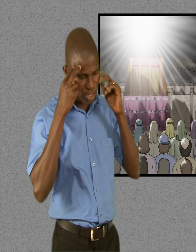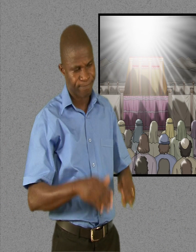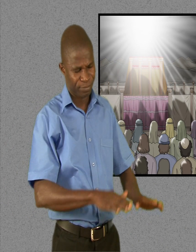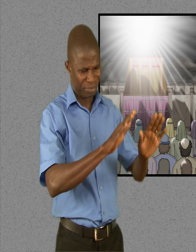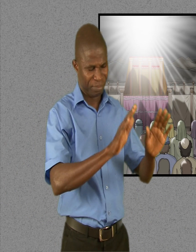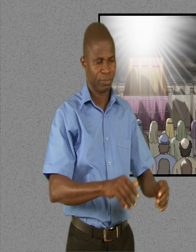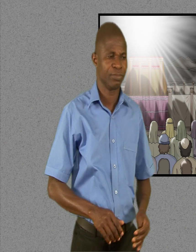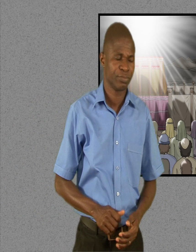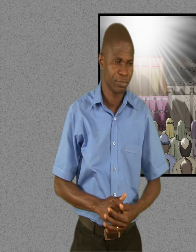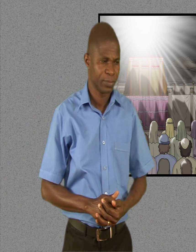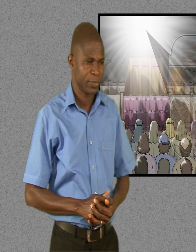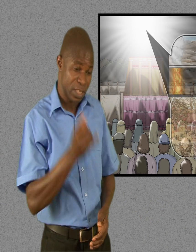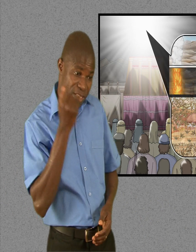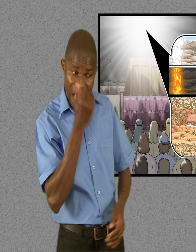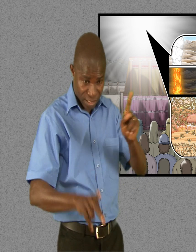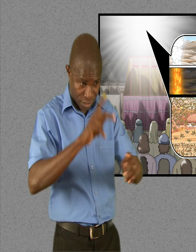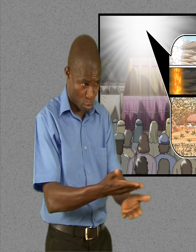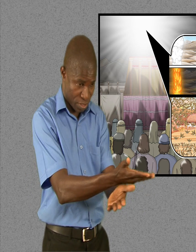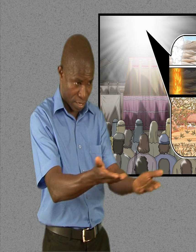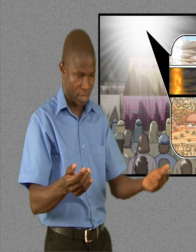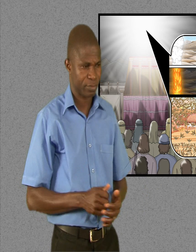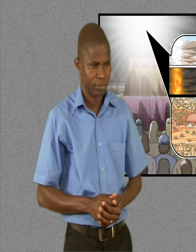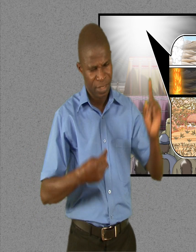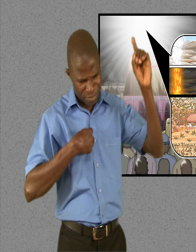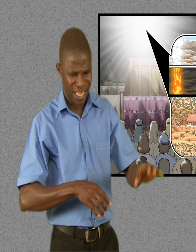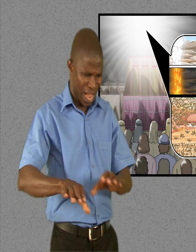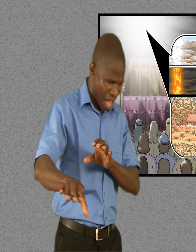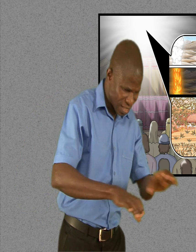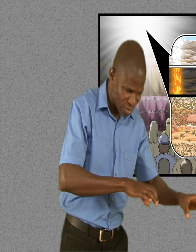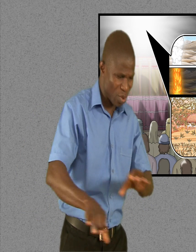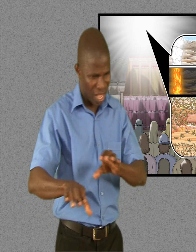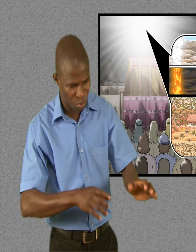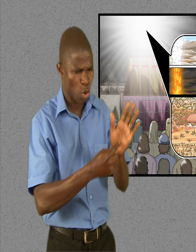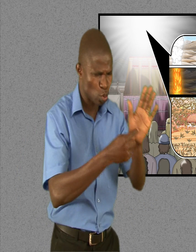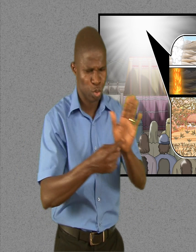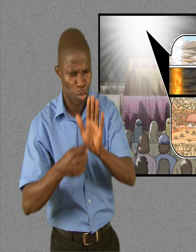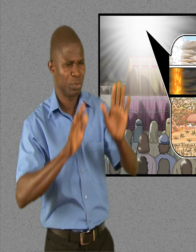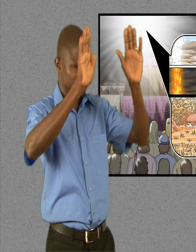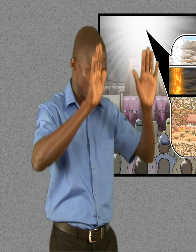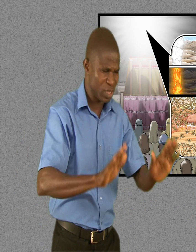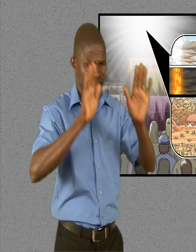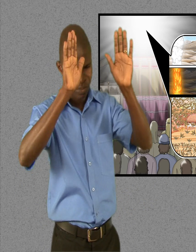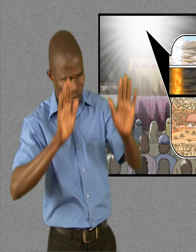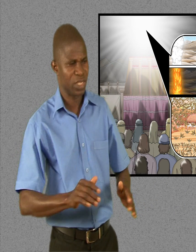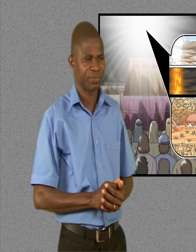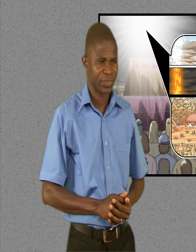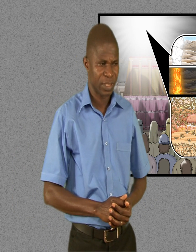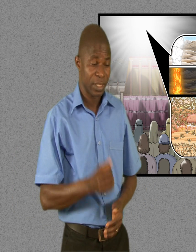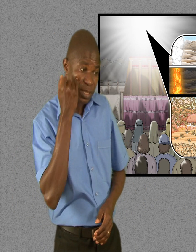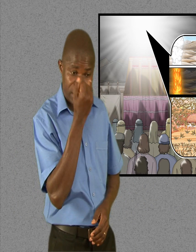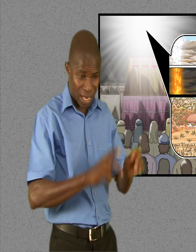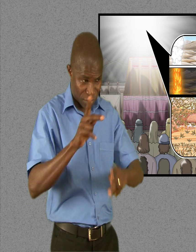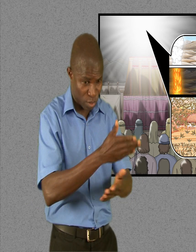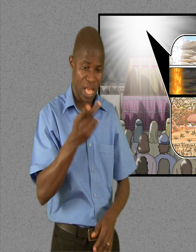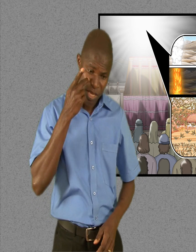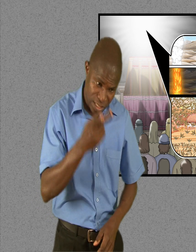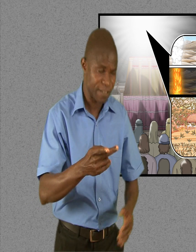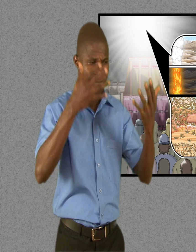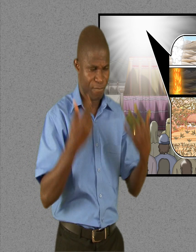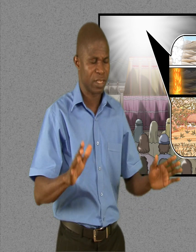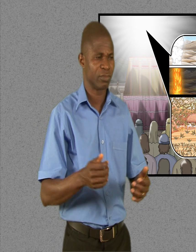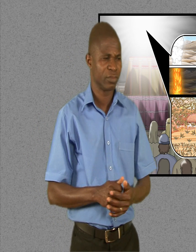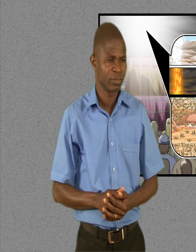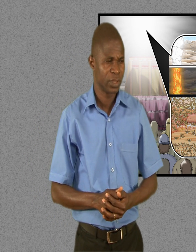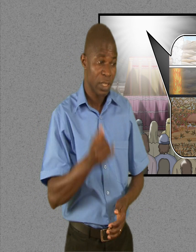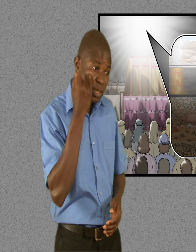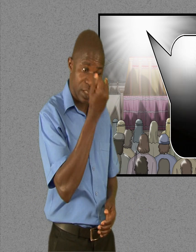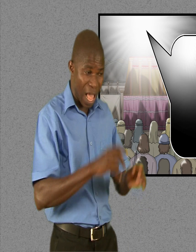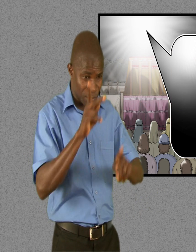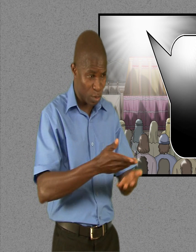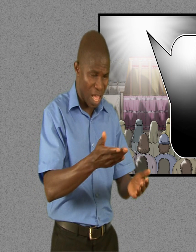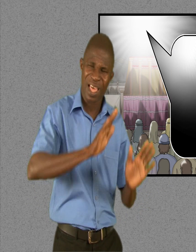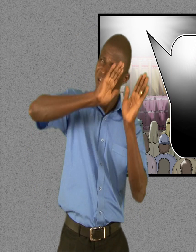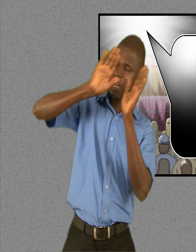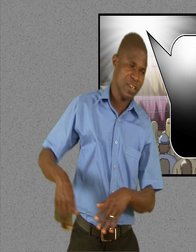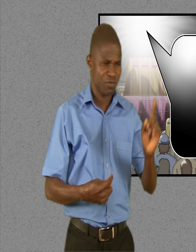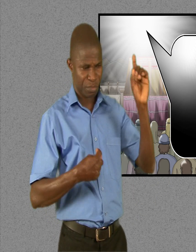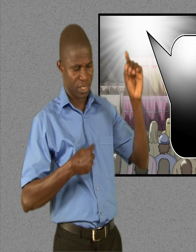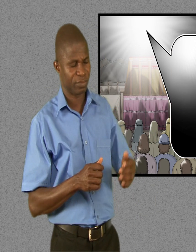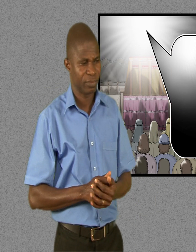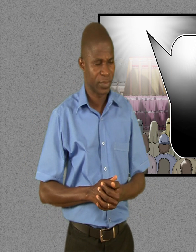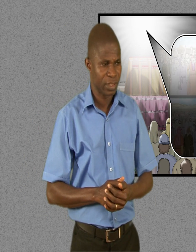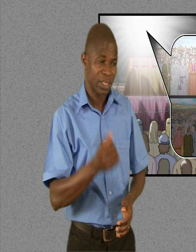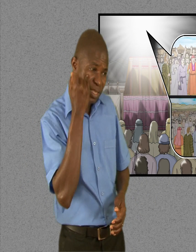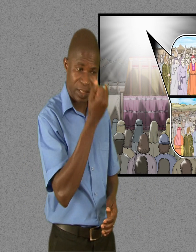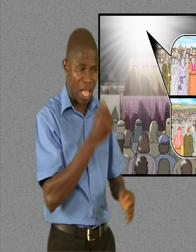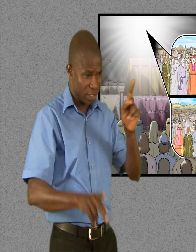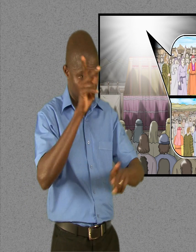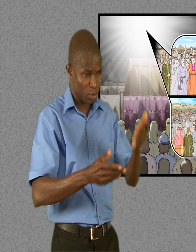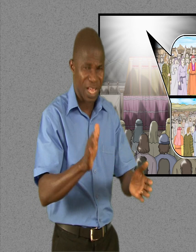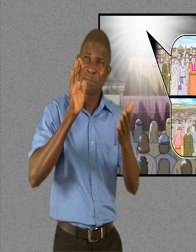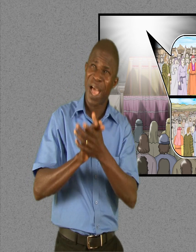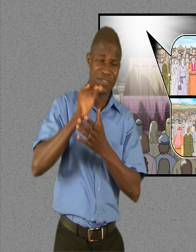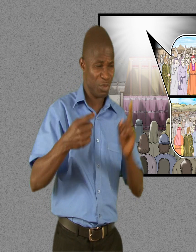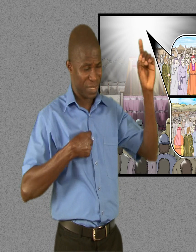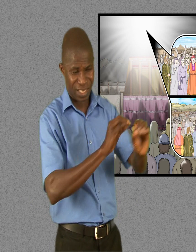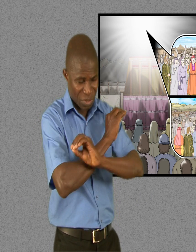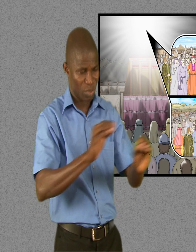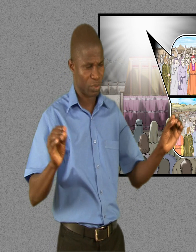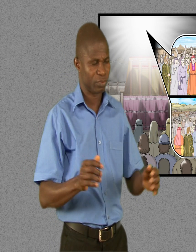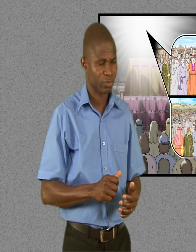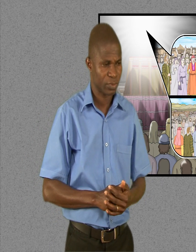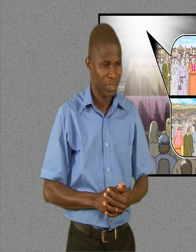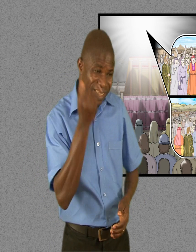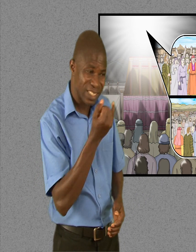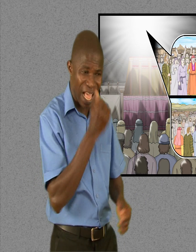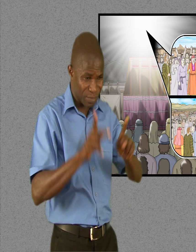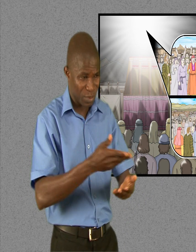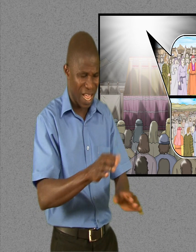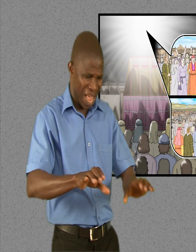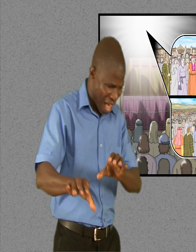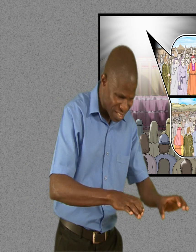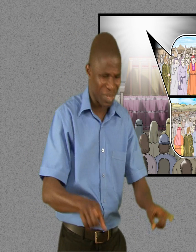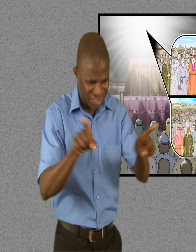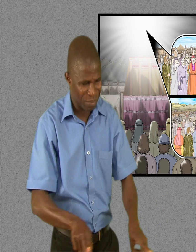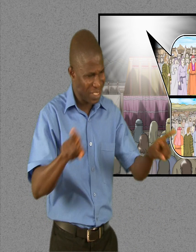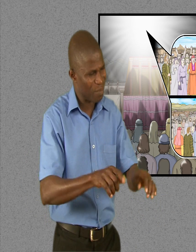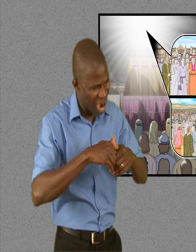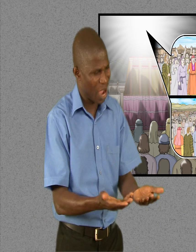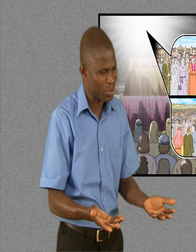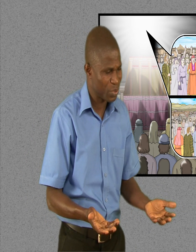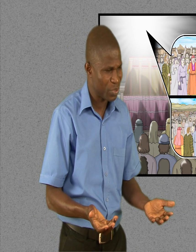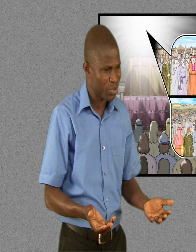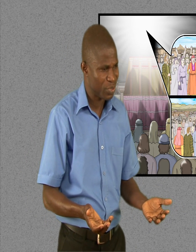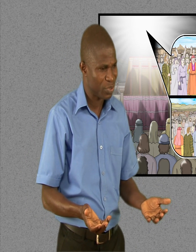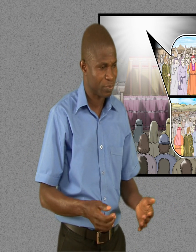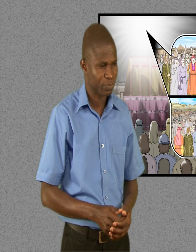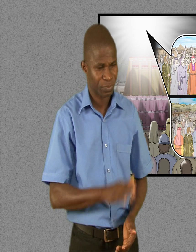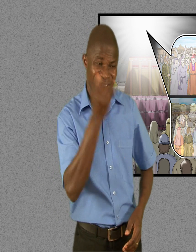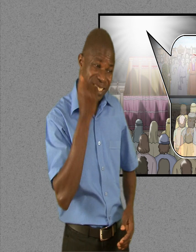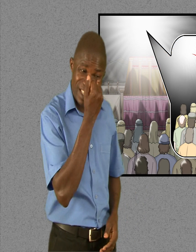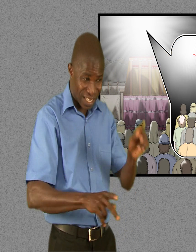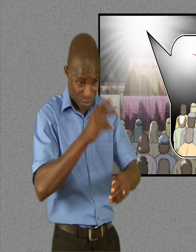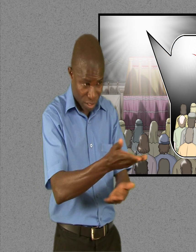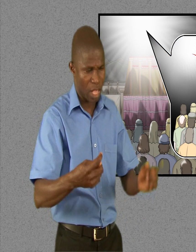How long will they refuse to believe in Me, despite all the signs I have performed among them?